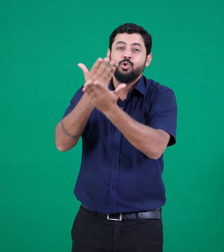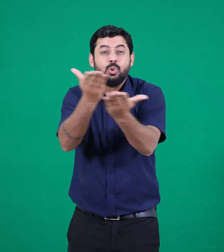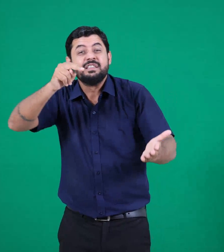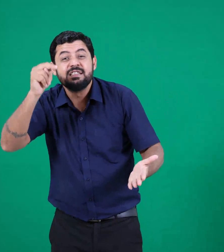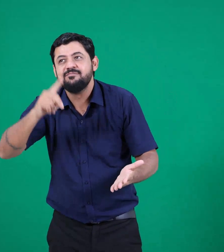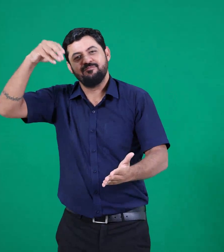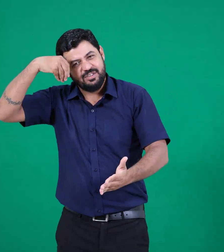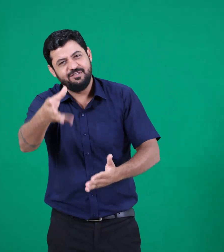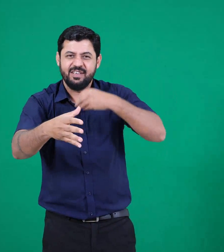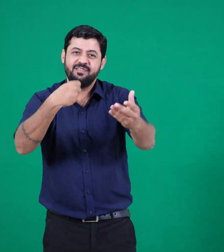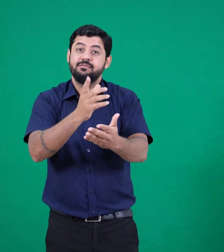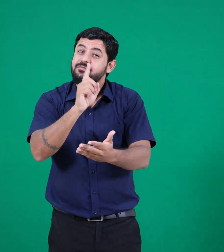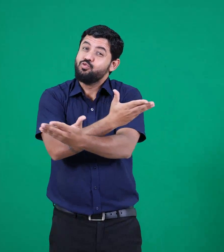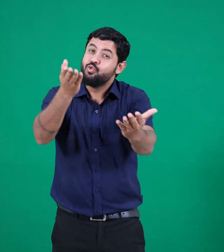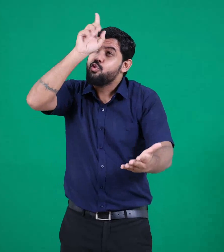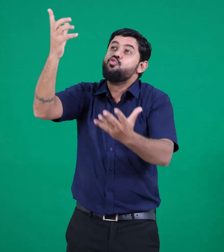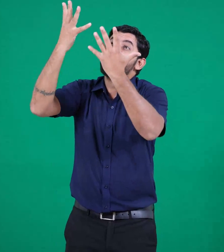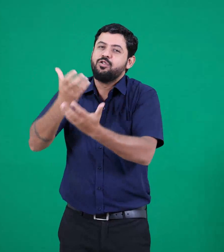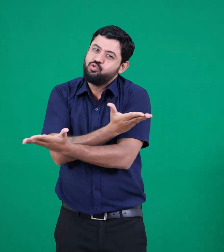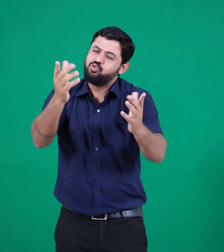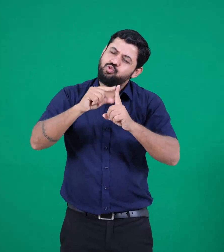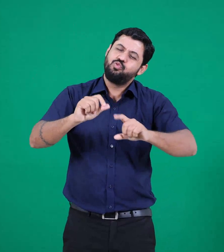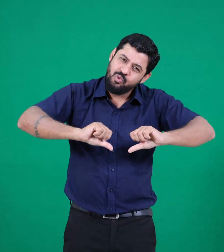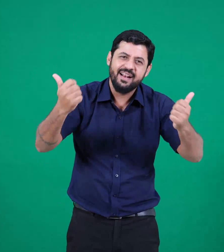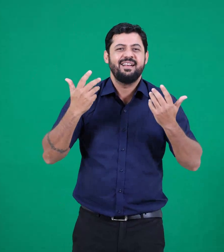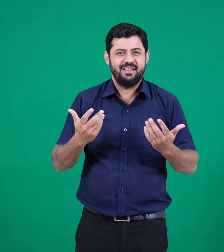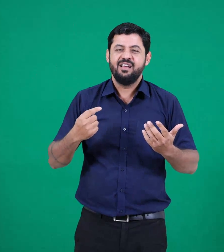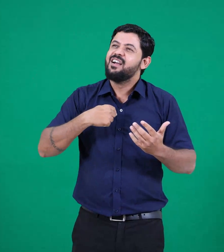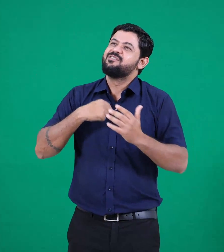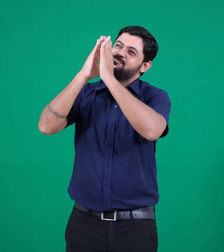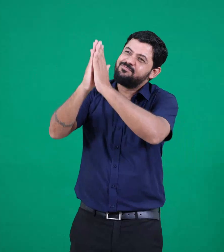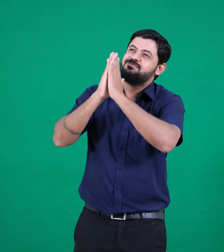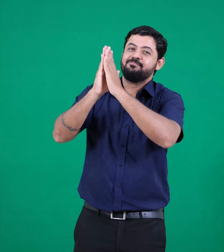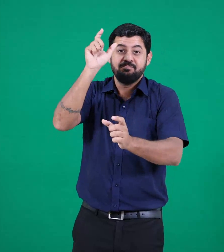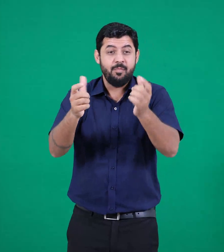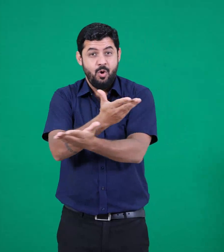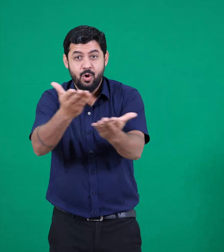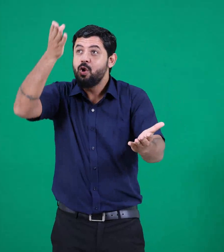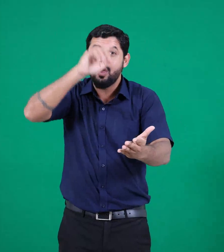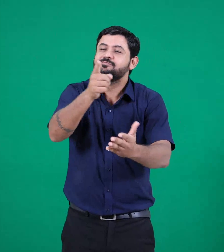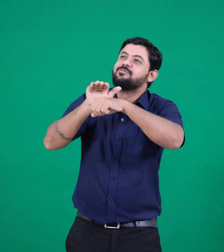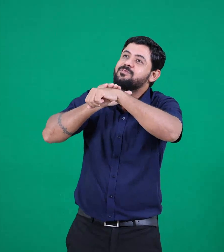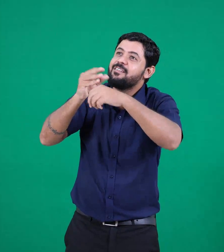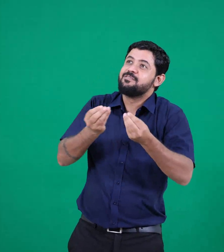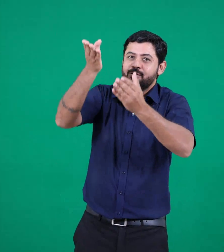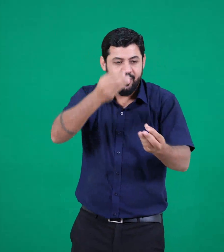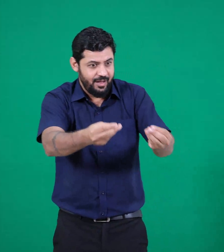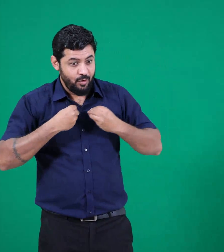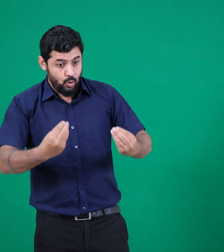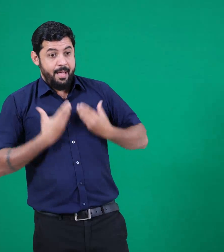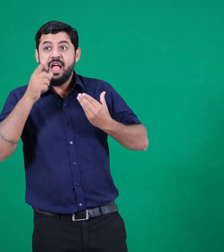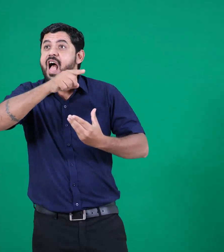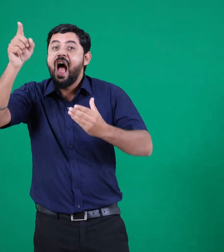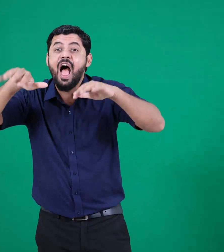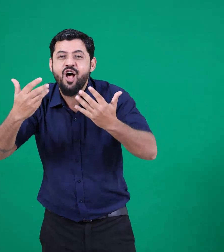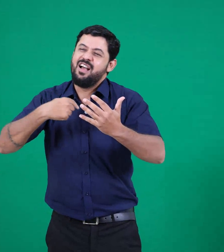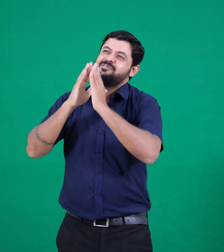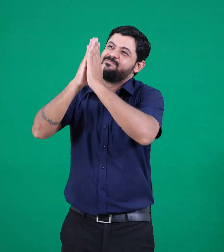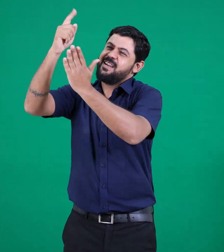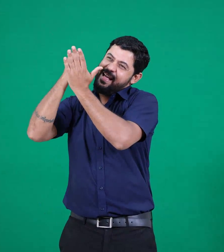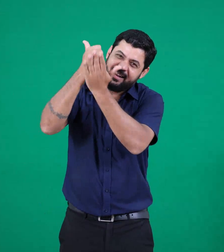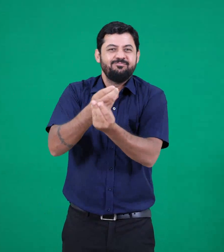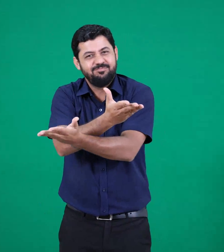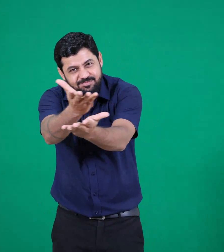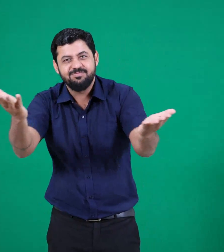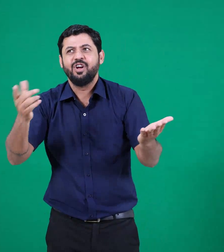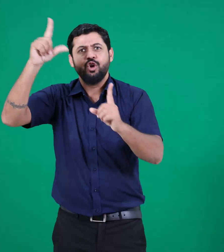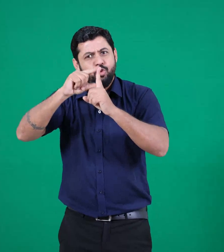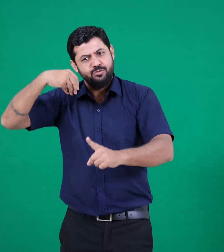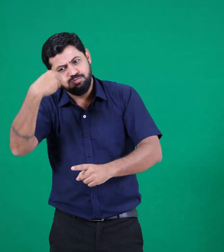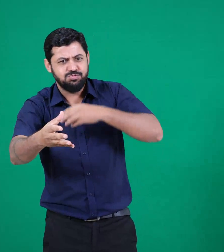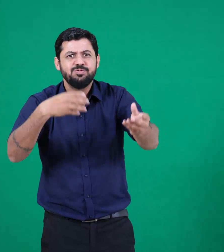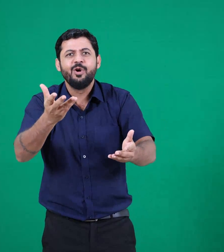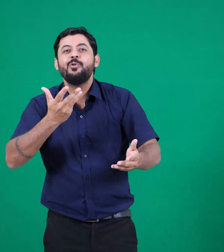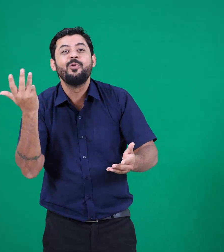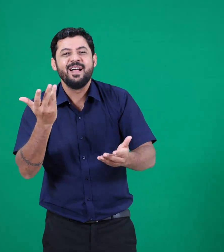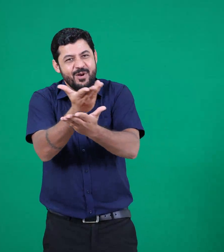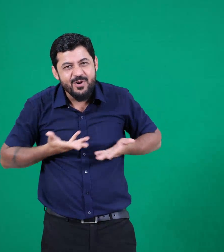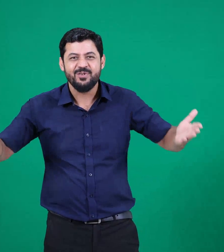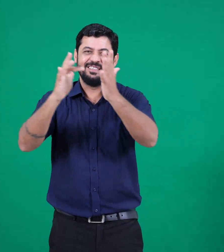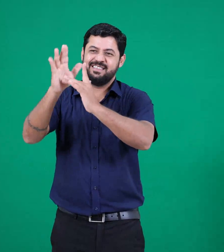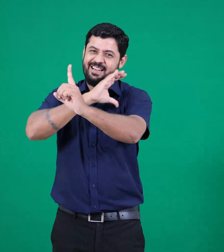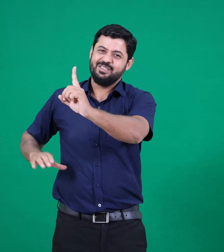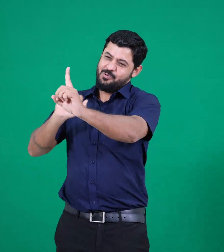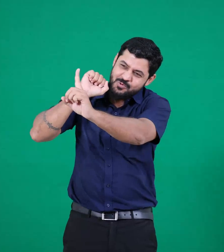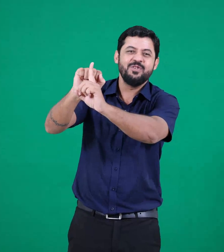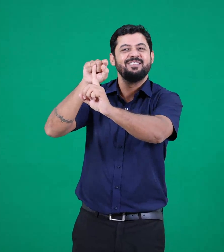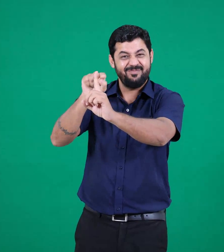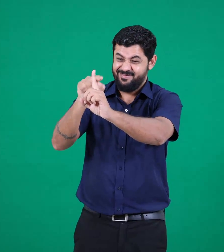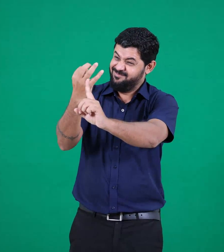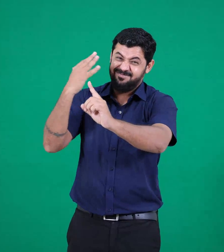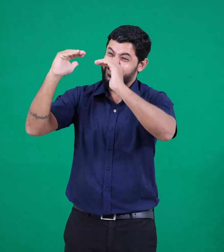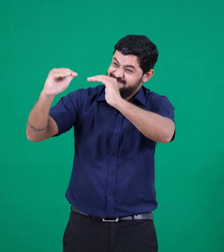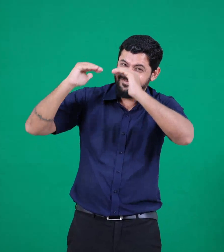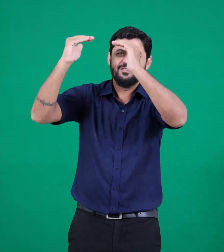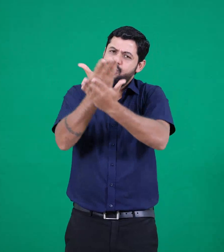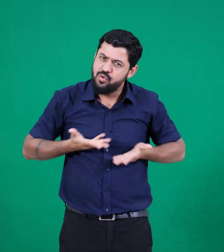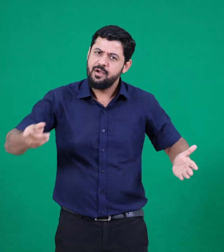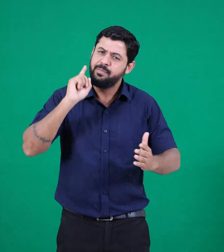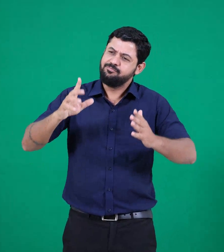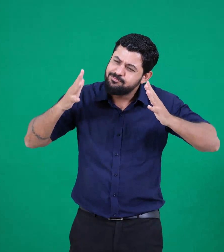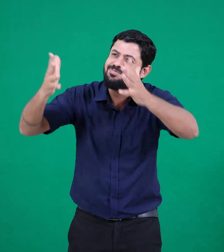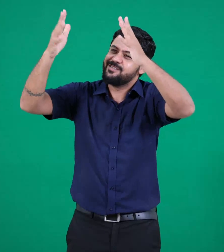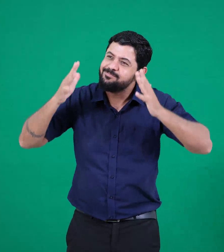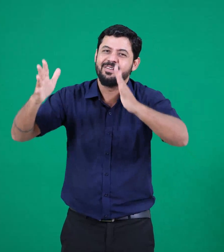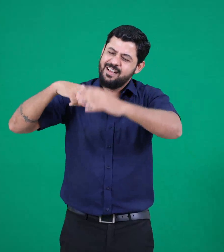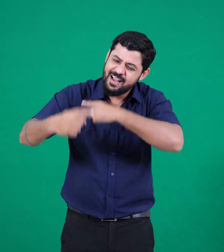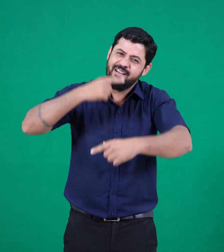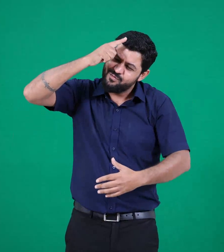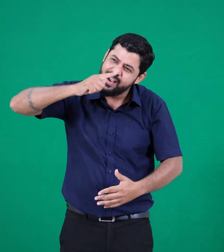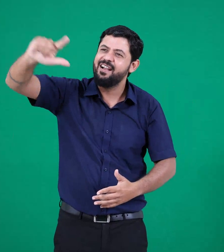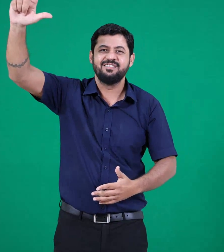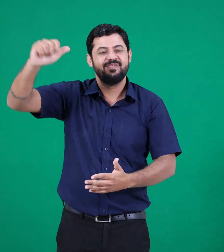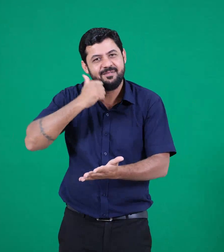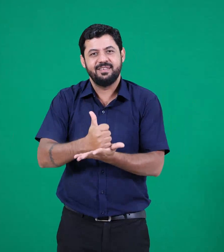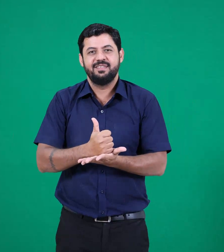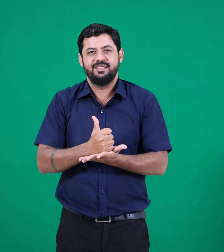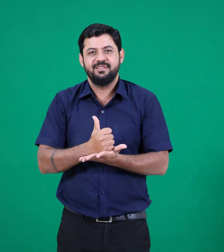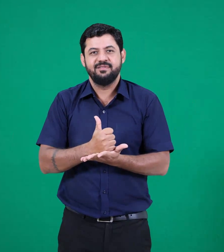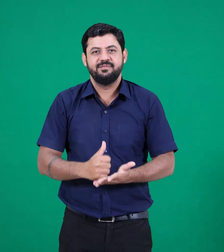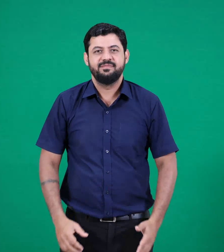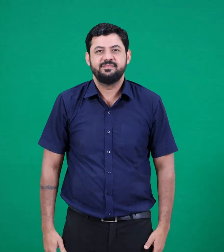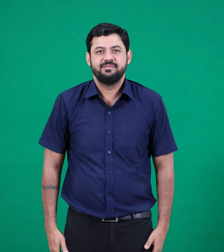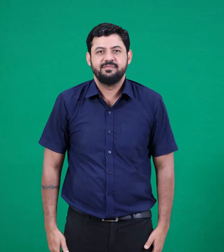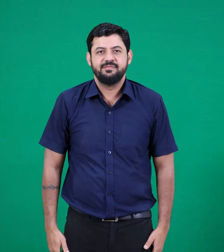And may He accomplish in us what is pleasing in His sight through Jesus Christ, to whom be glory forever and ever.